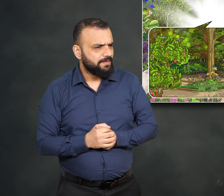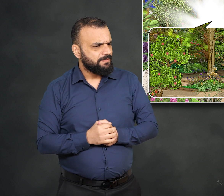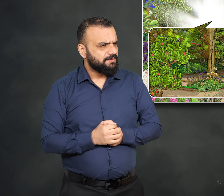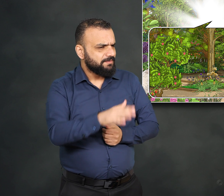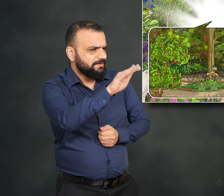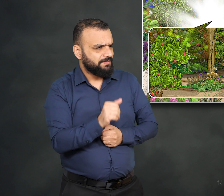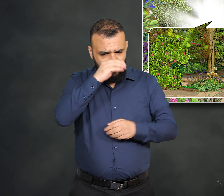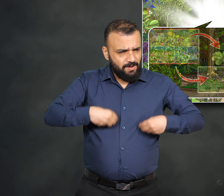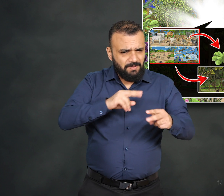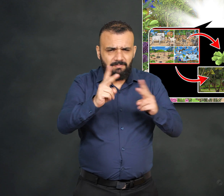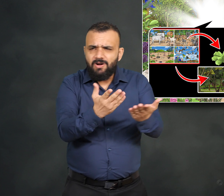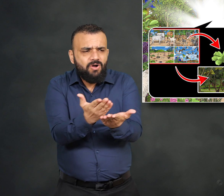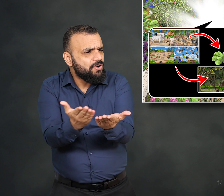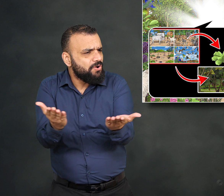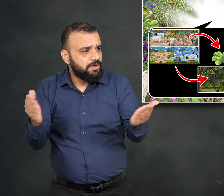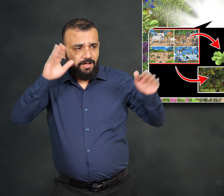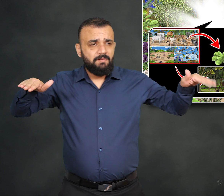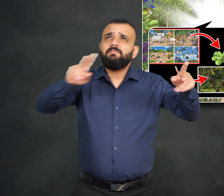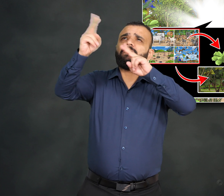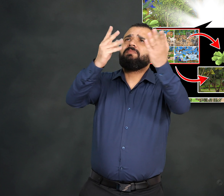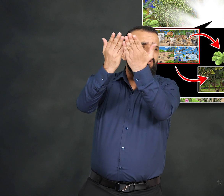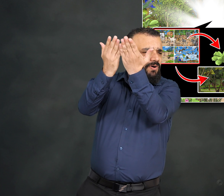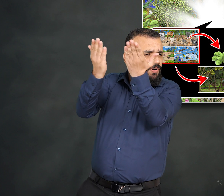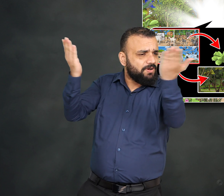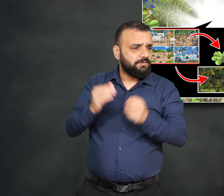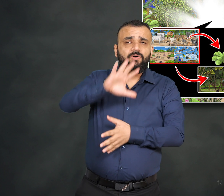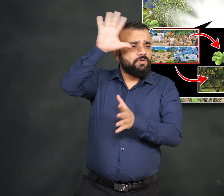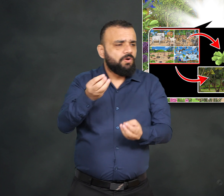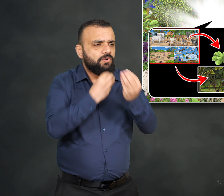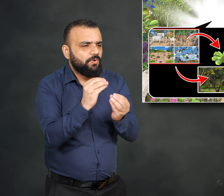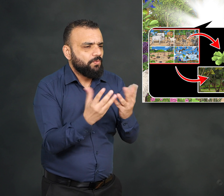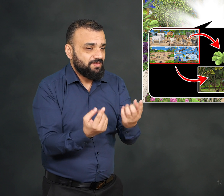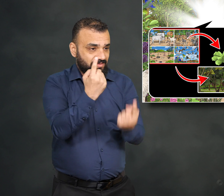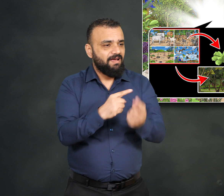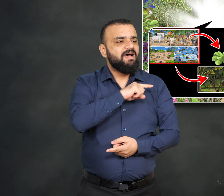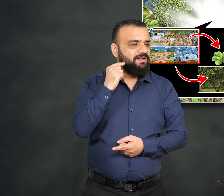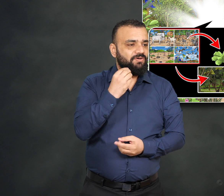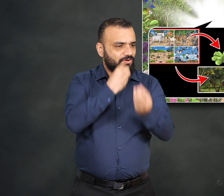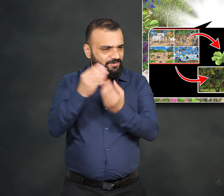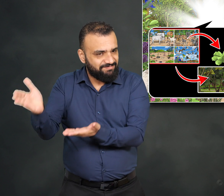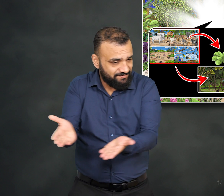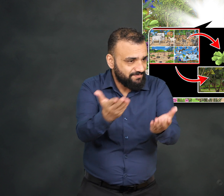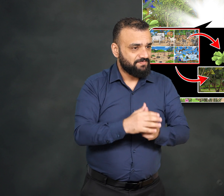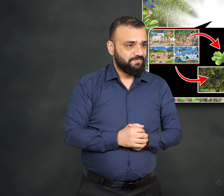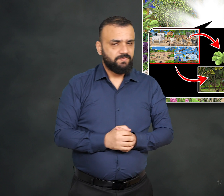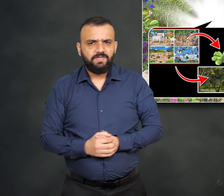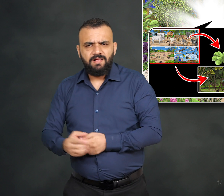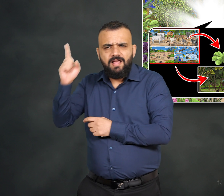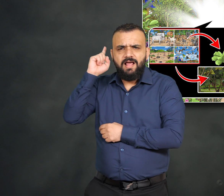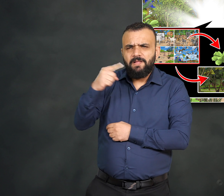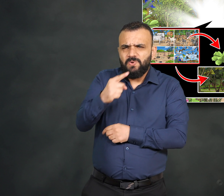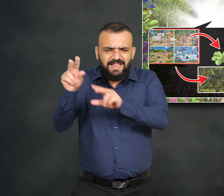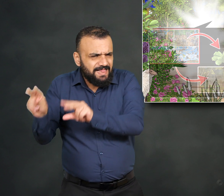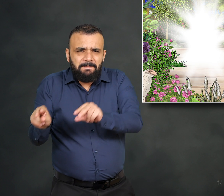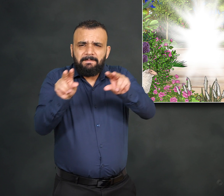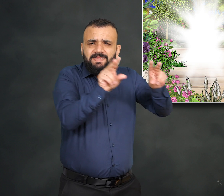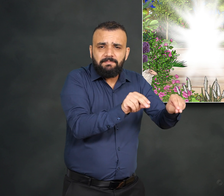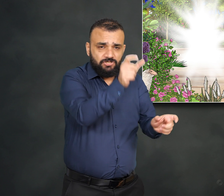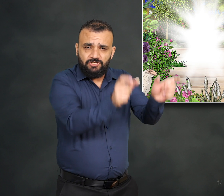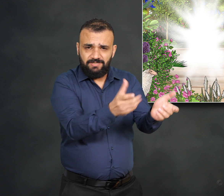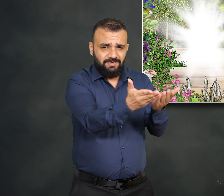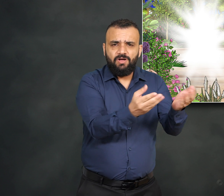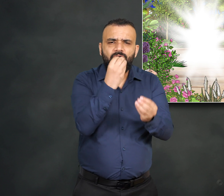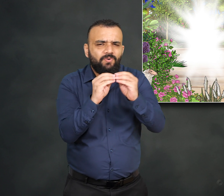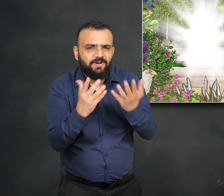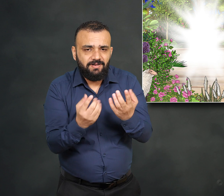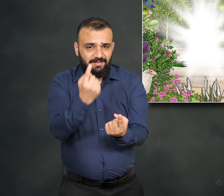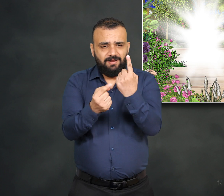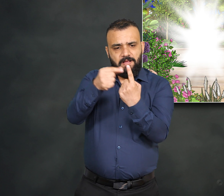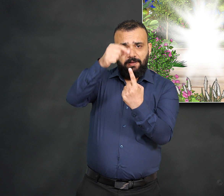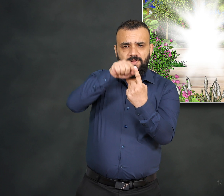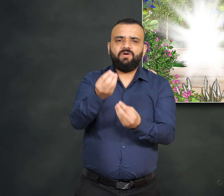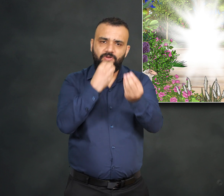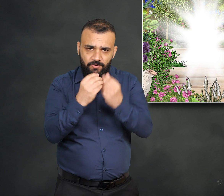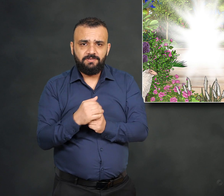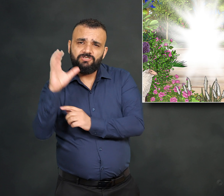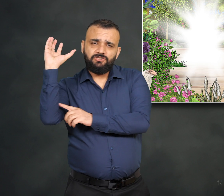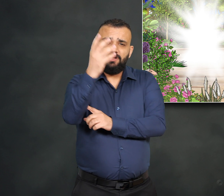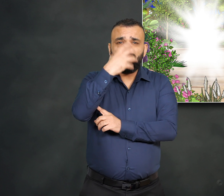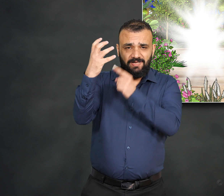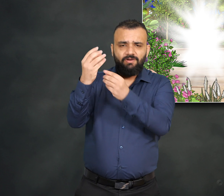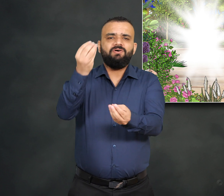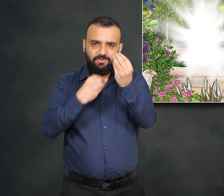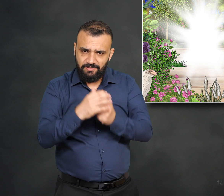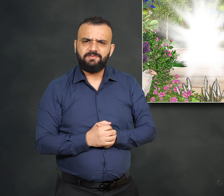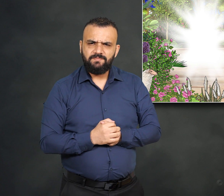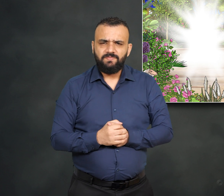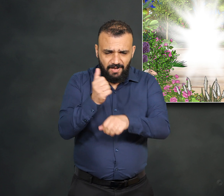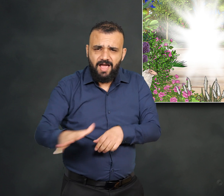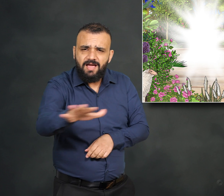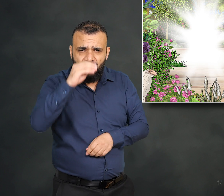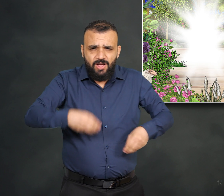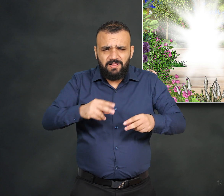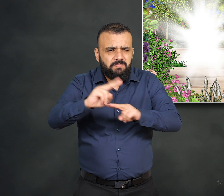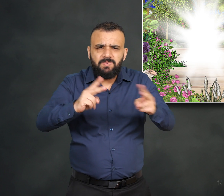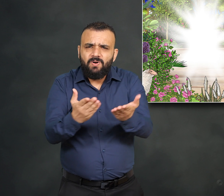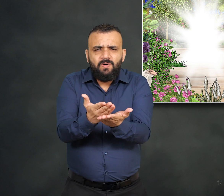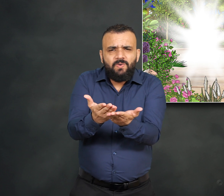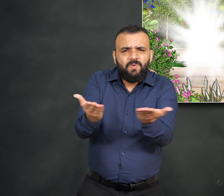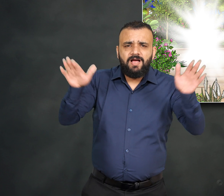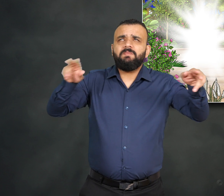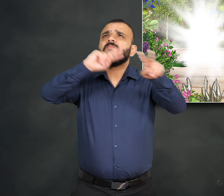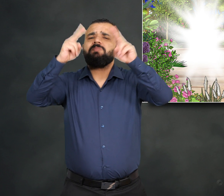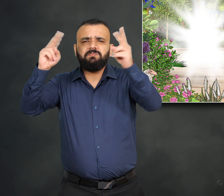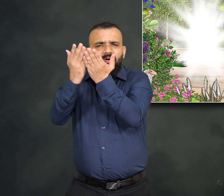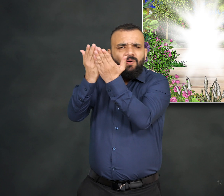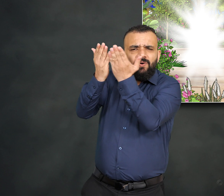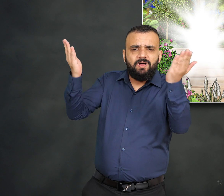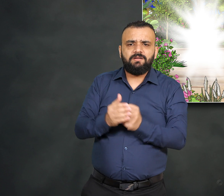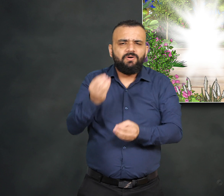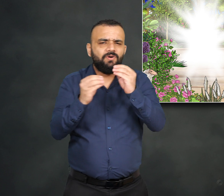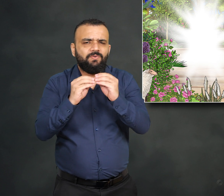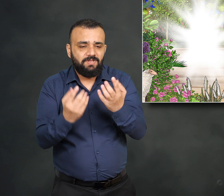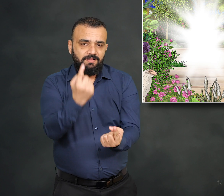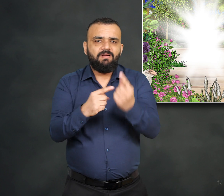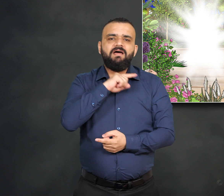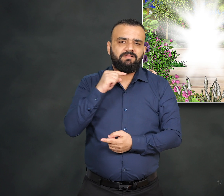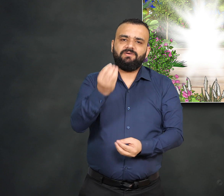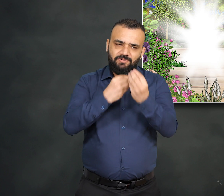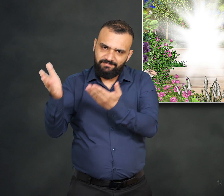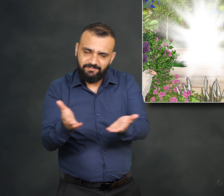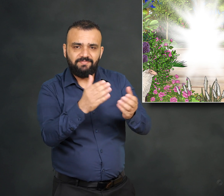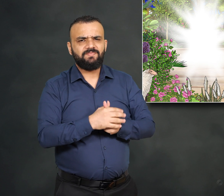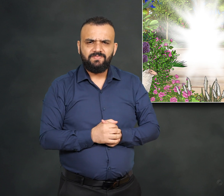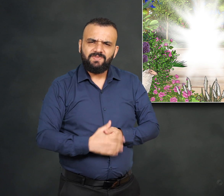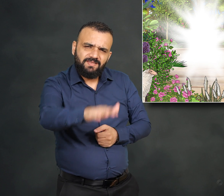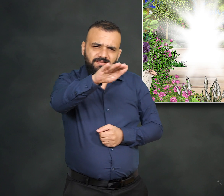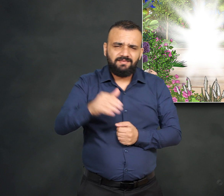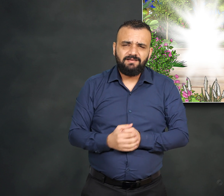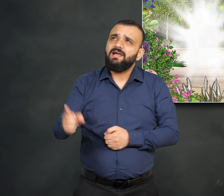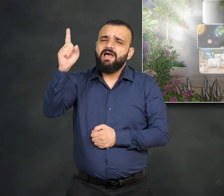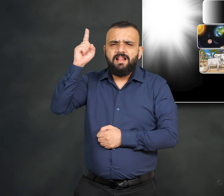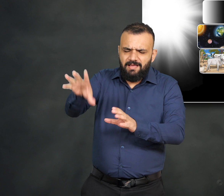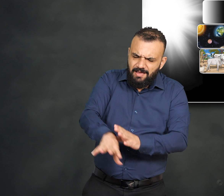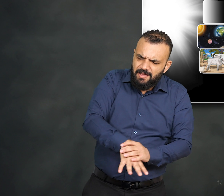And to every beast of the earth and every bird of the air and every creature that crawls upon the earth—everything that has the breath of life in it—I have given every green plant for food.”